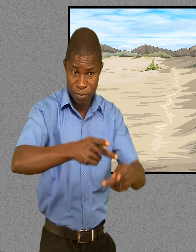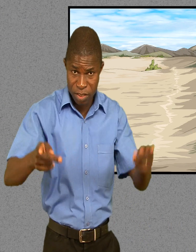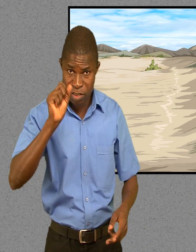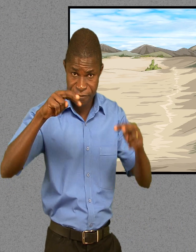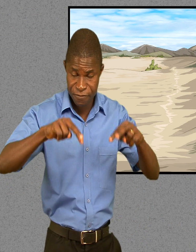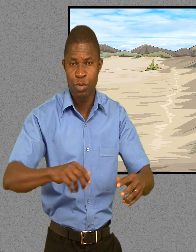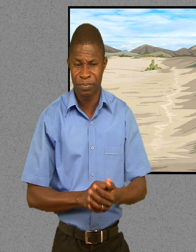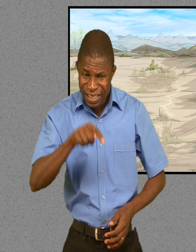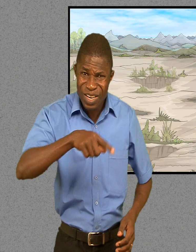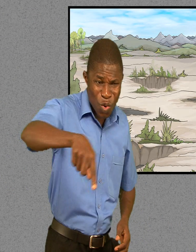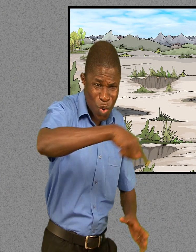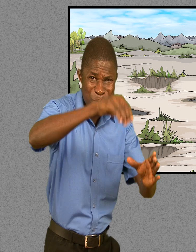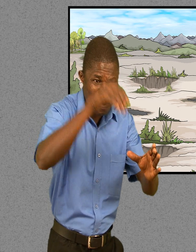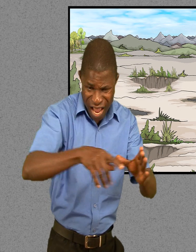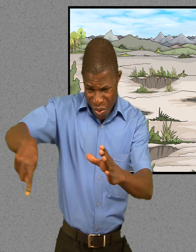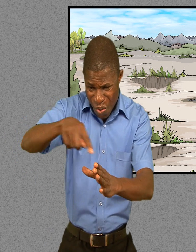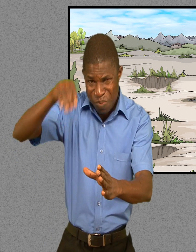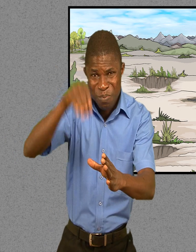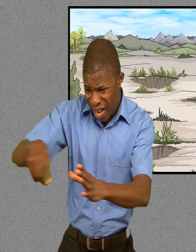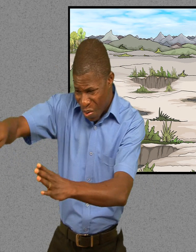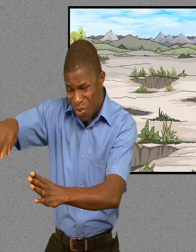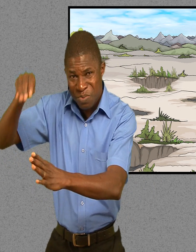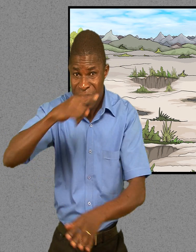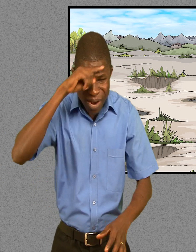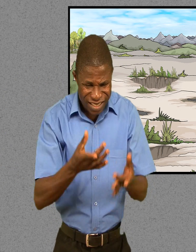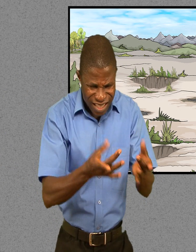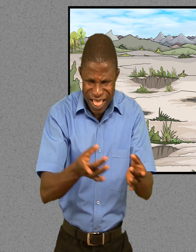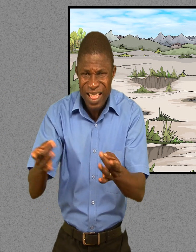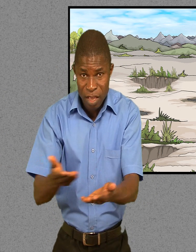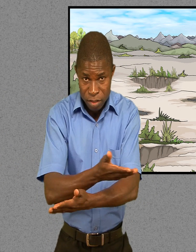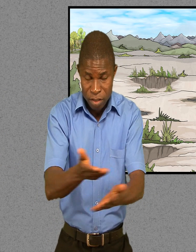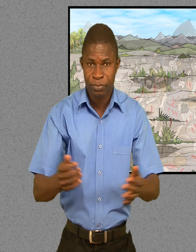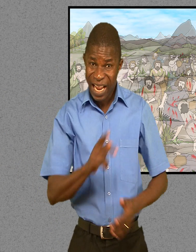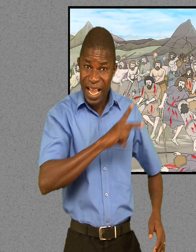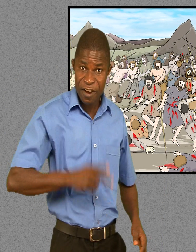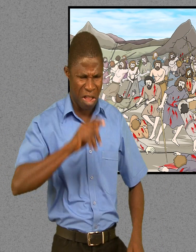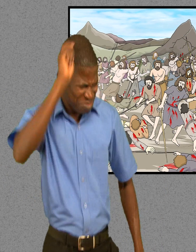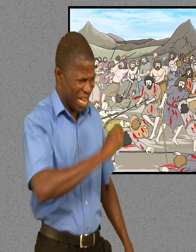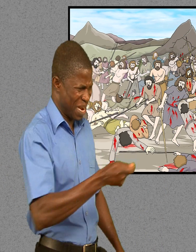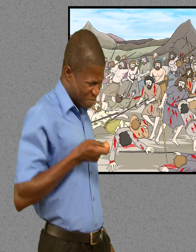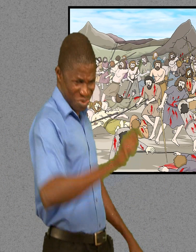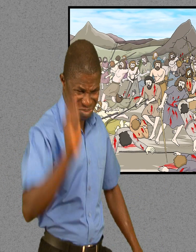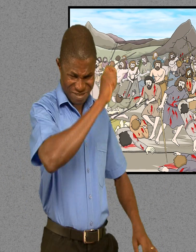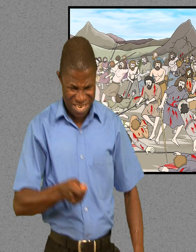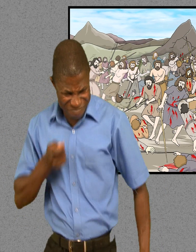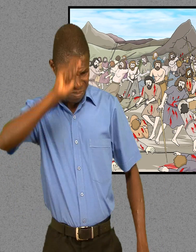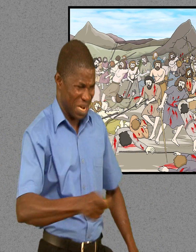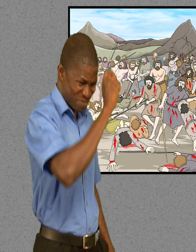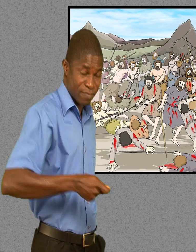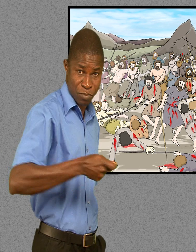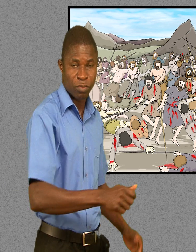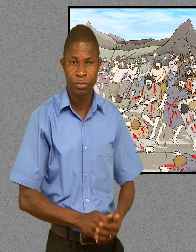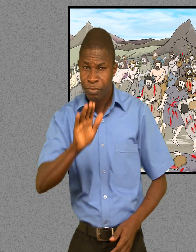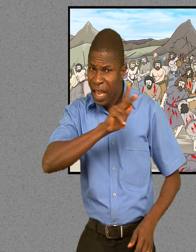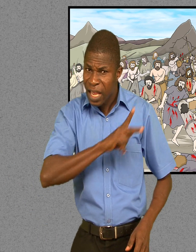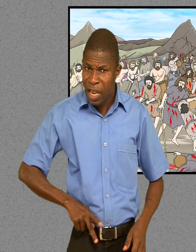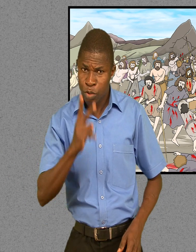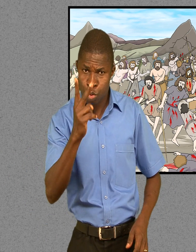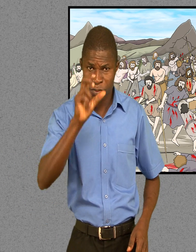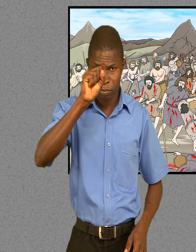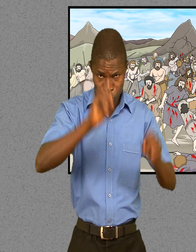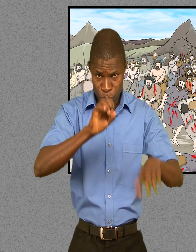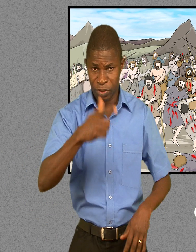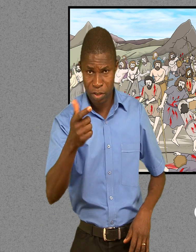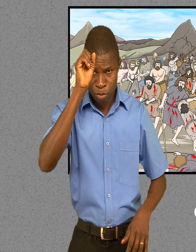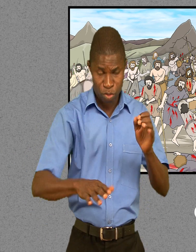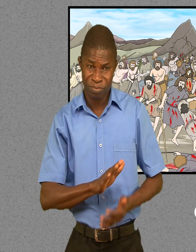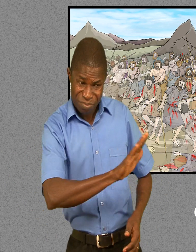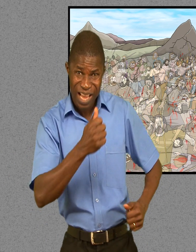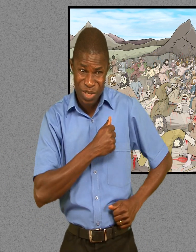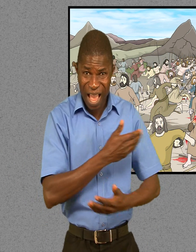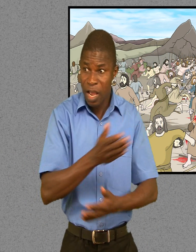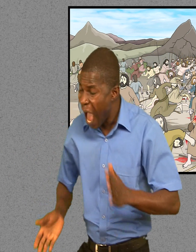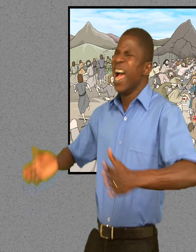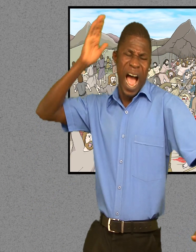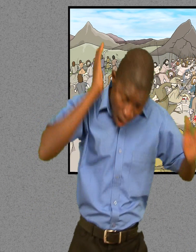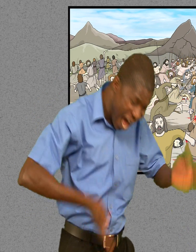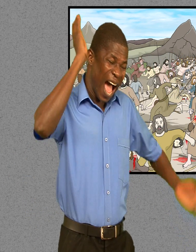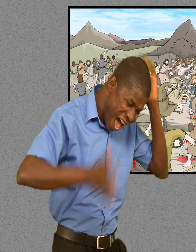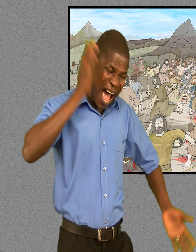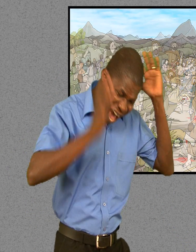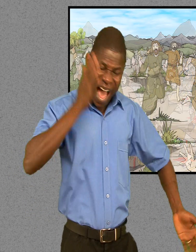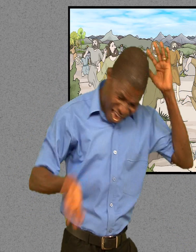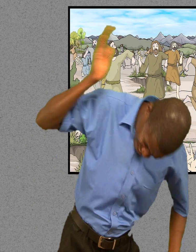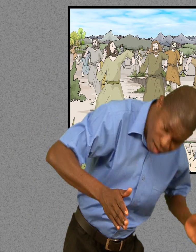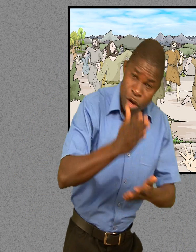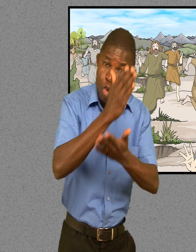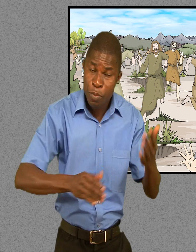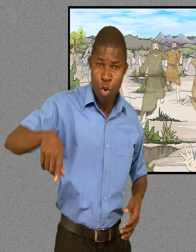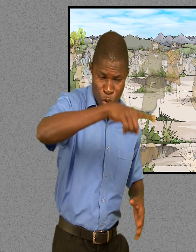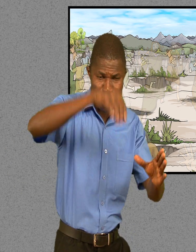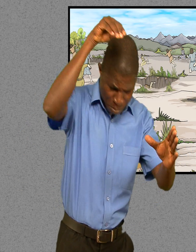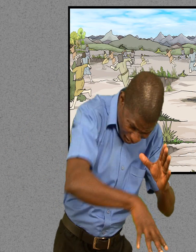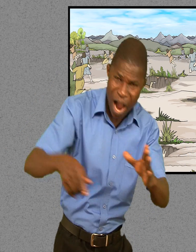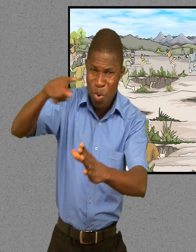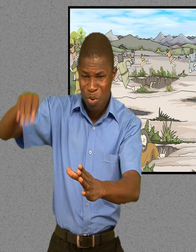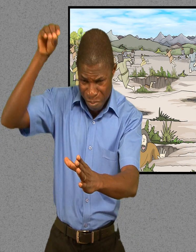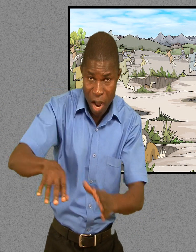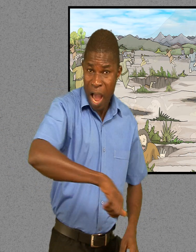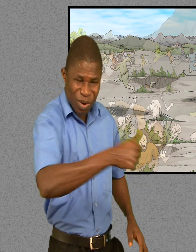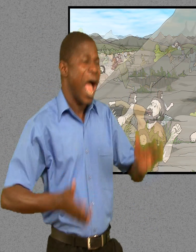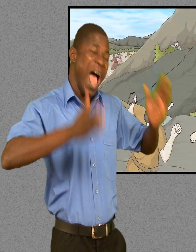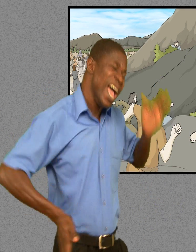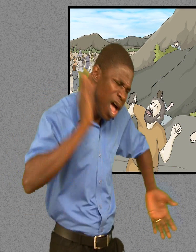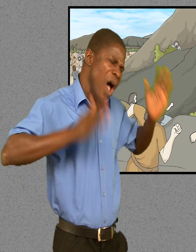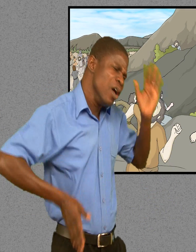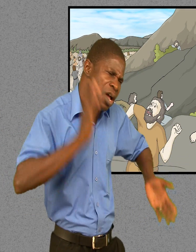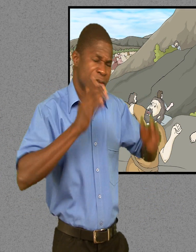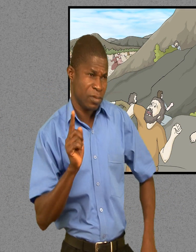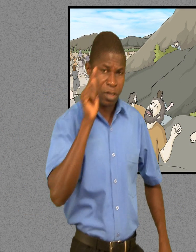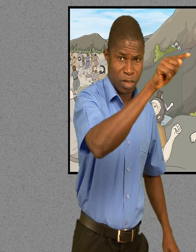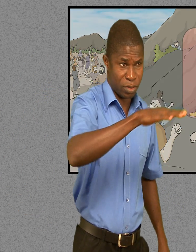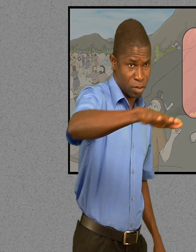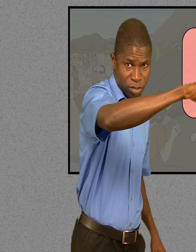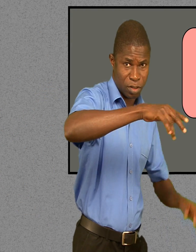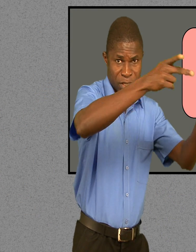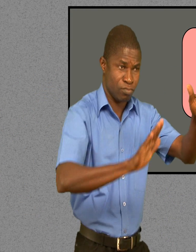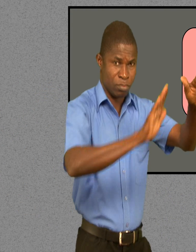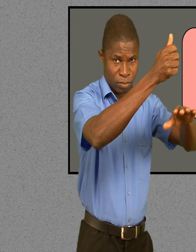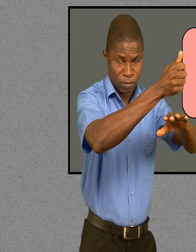Now the Valley of Siddim was full of tar pits, and as the kings of Sodom and Gomorrah fled, some men fell into the pits, but the survivors fled to the hill country.